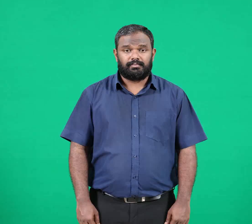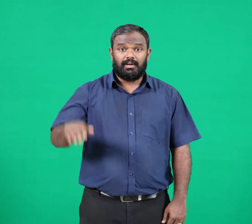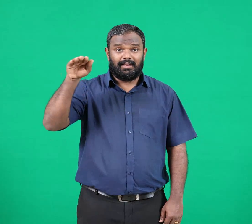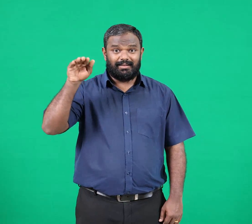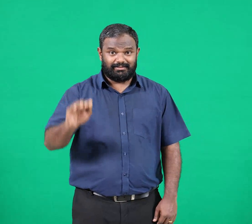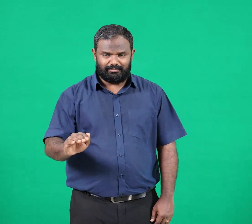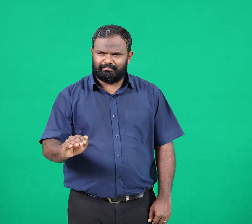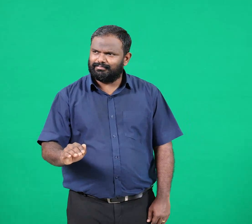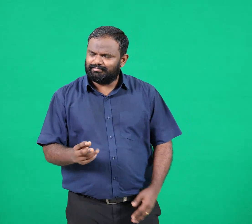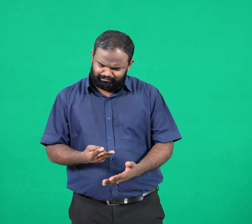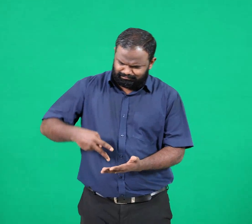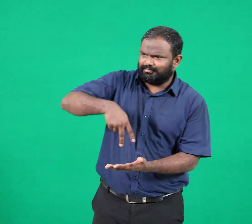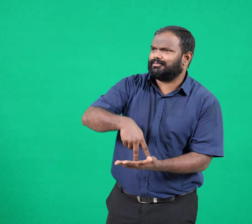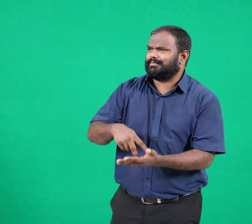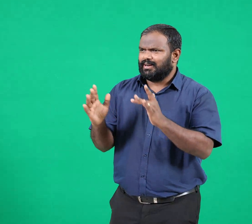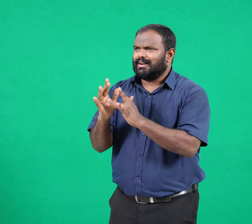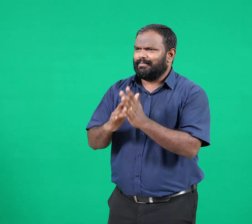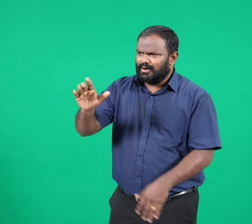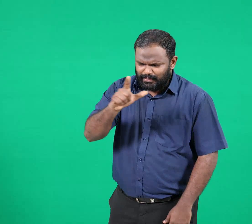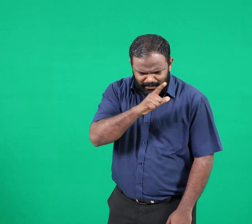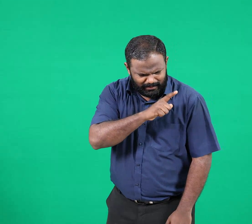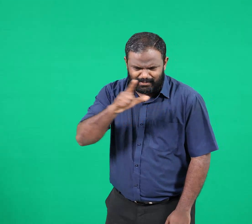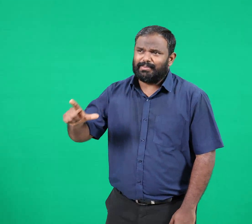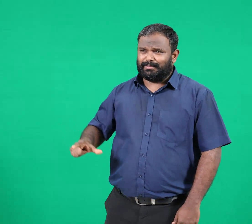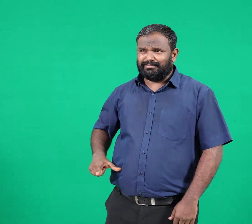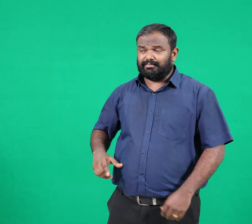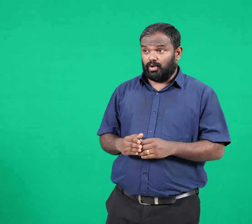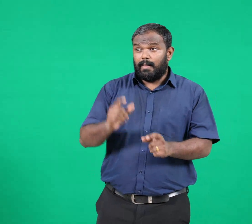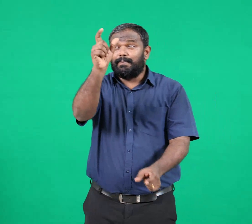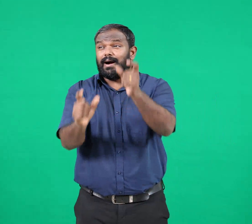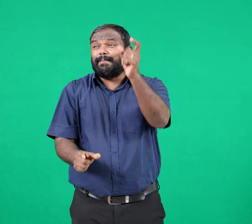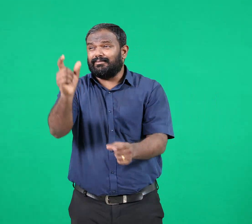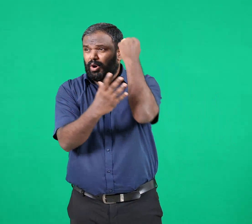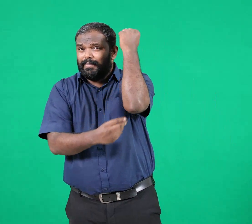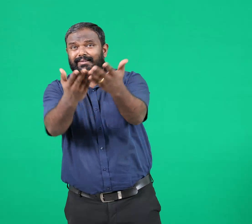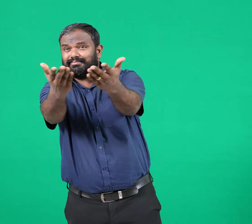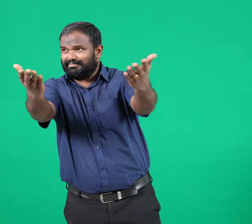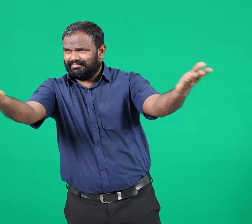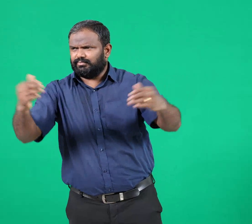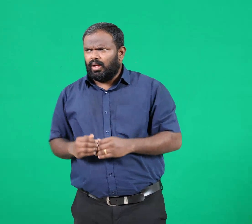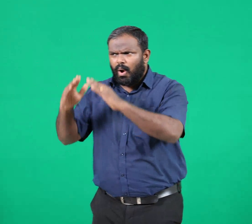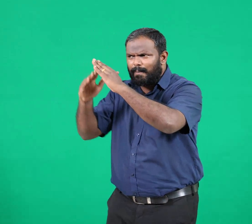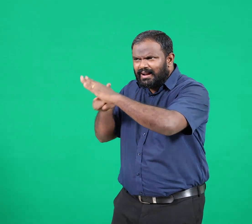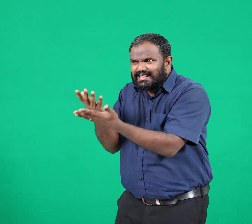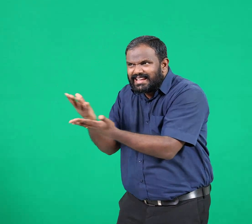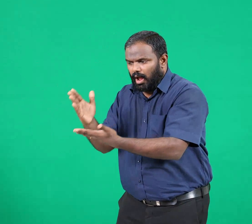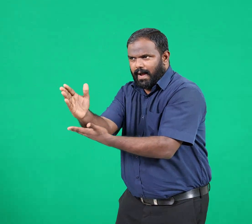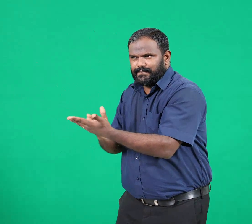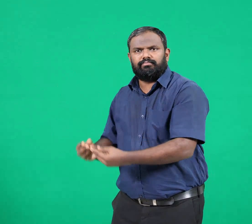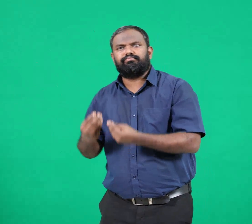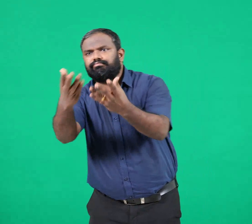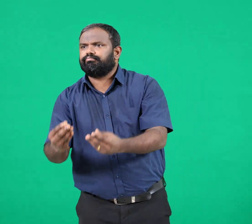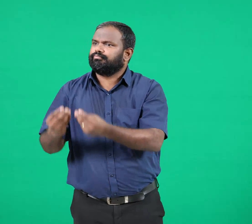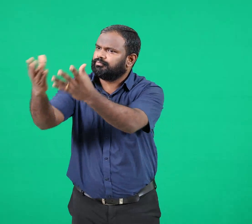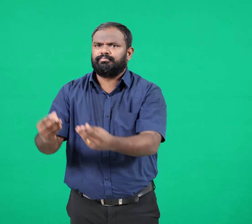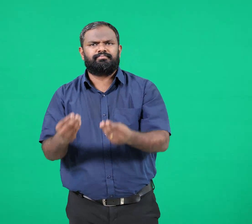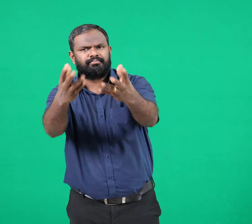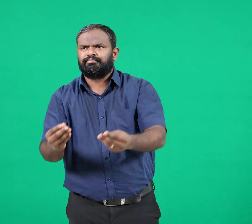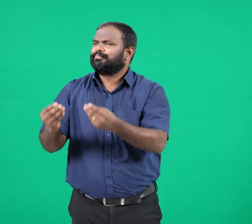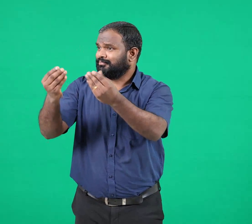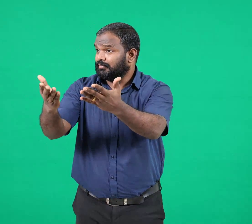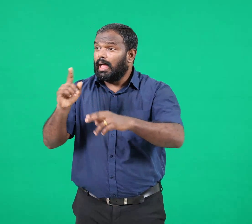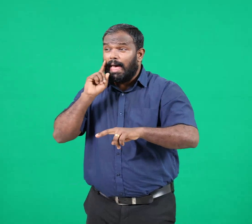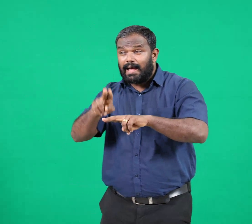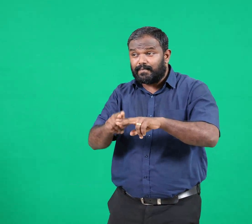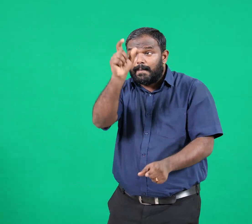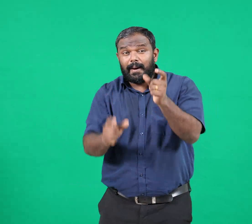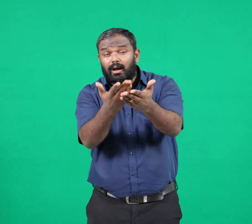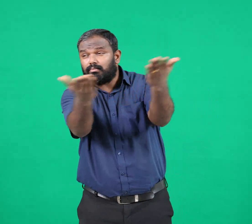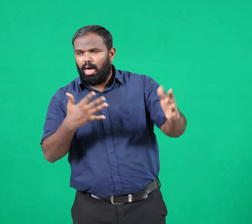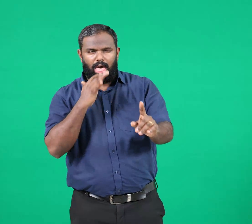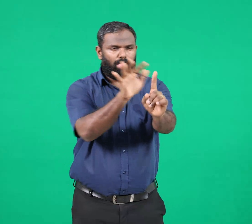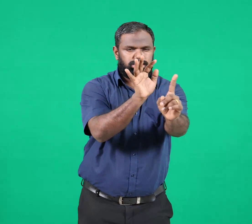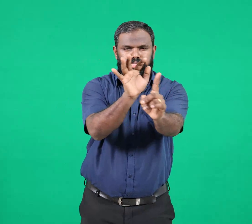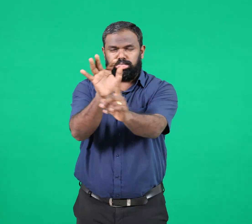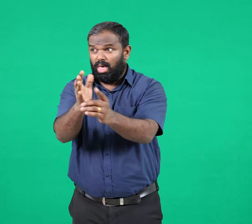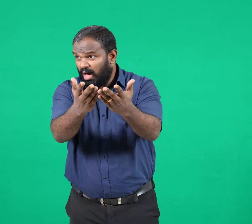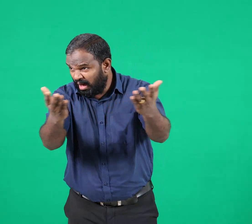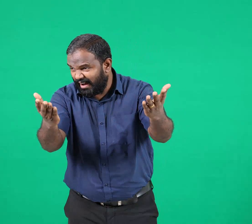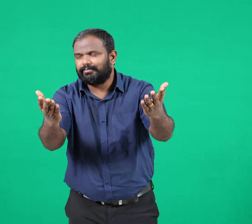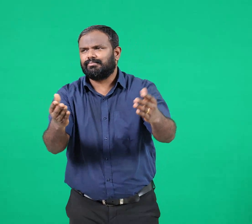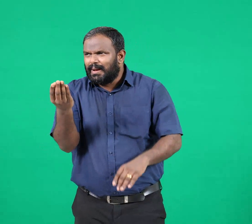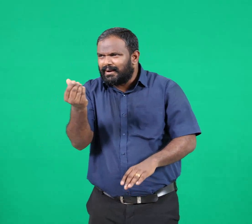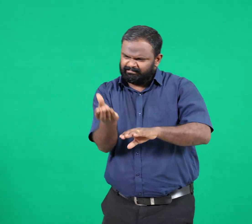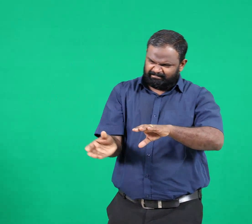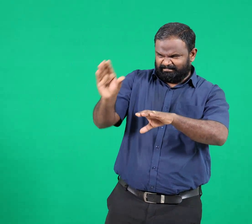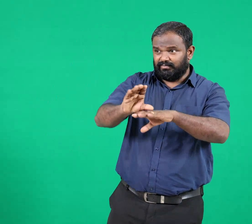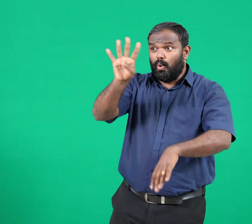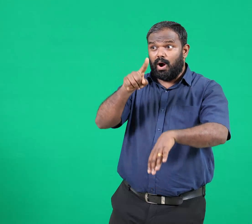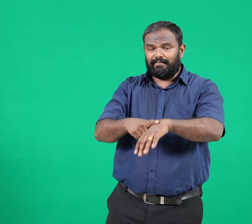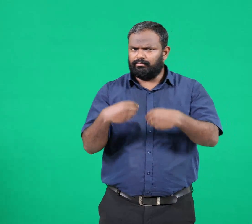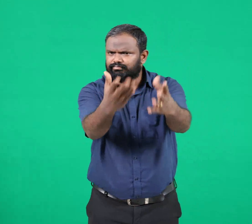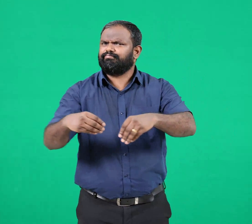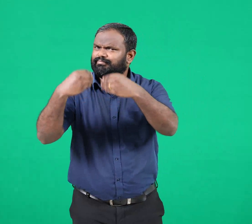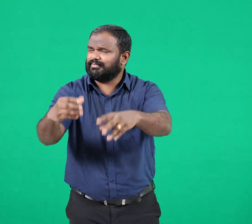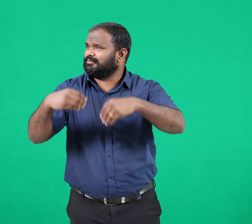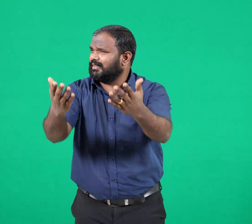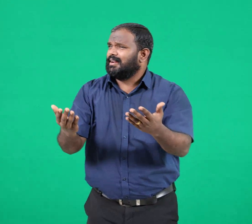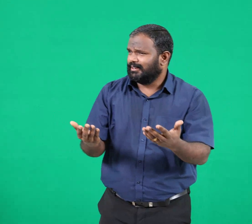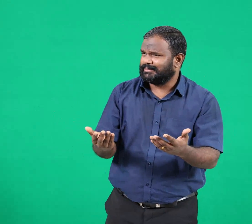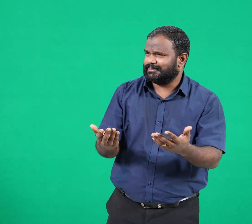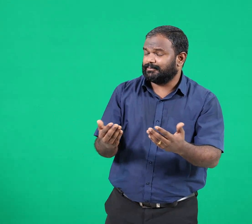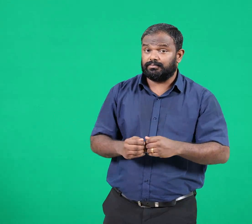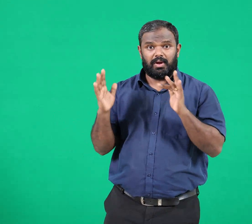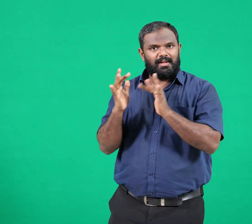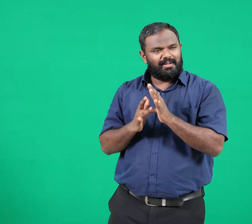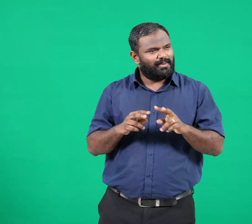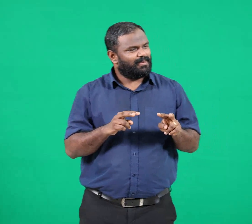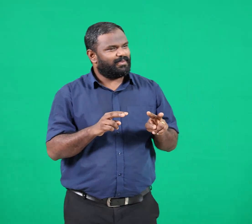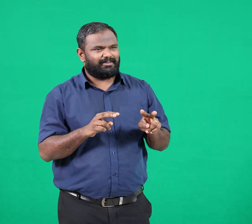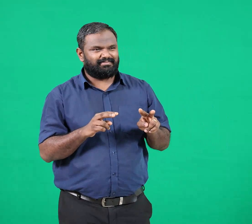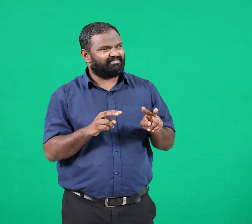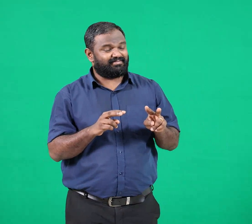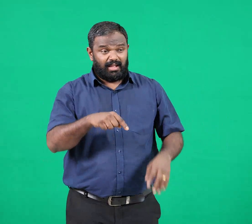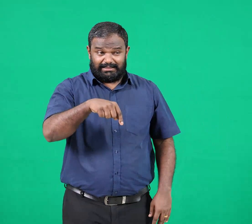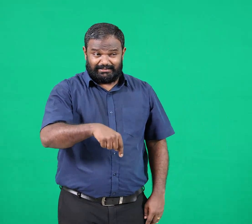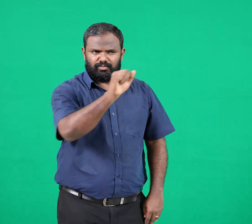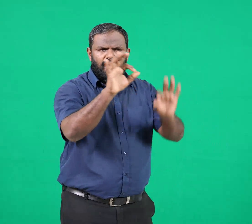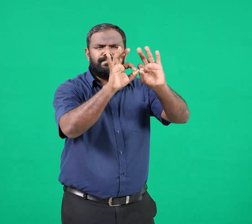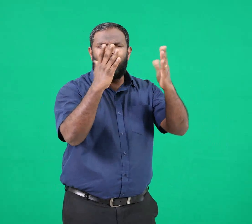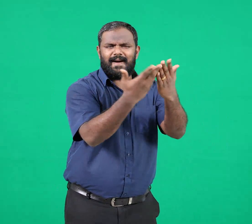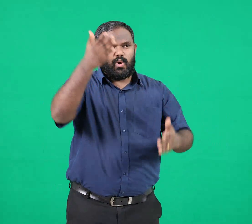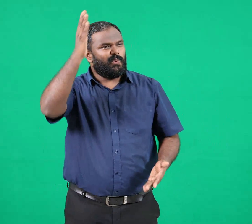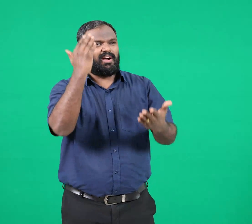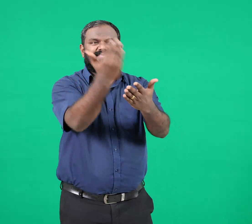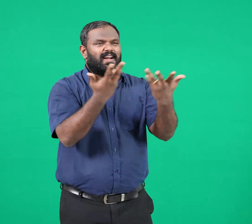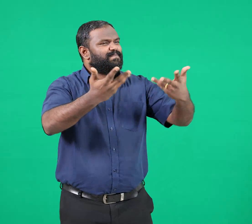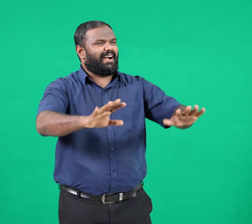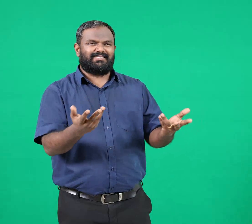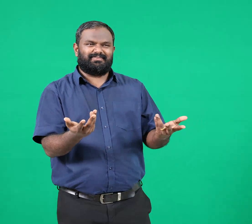But Zacchaeus stood up and said to the Lord, "Look, Lord, half of my possessions I give to the poor, and if I have cheated anyone, I will repay it fourfold."